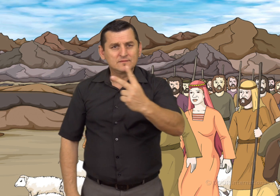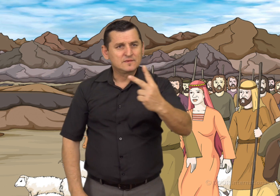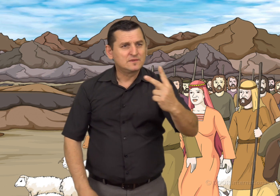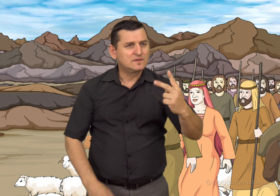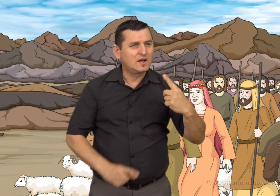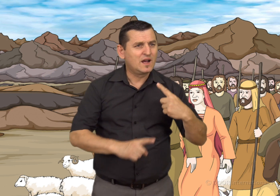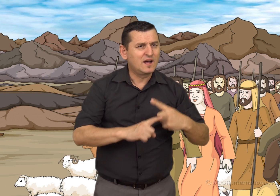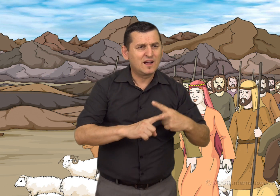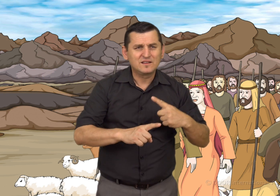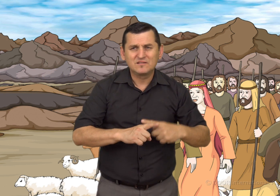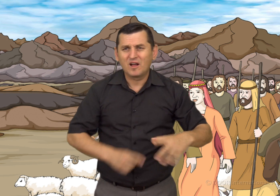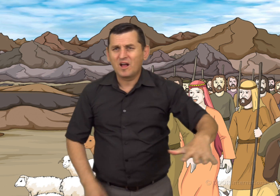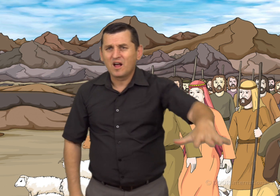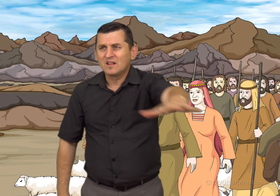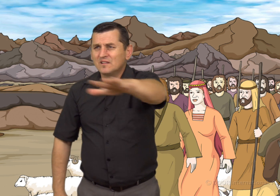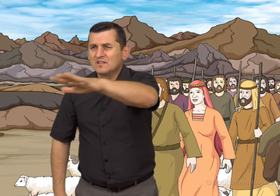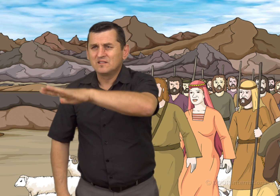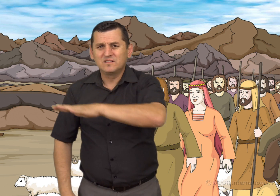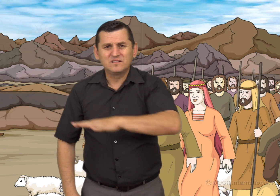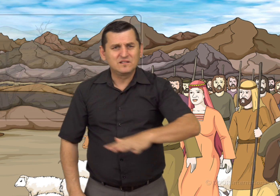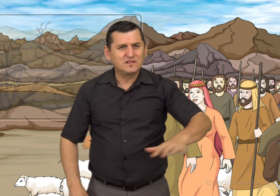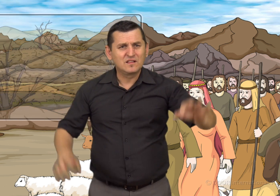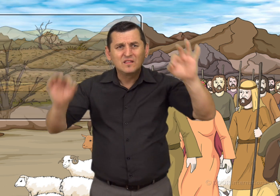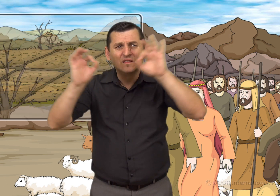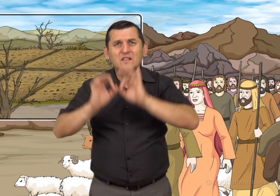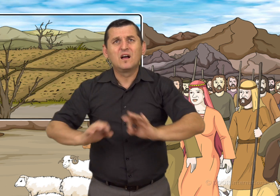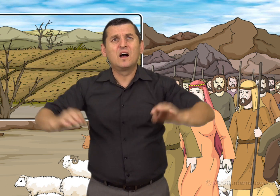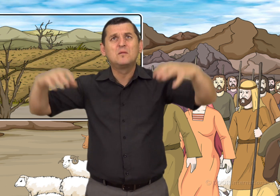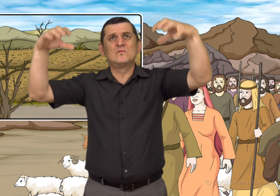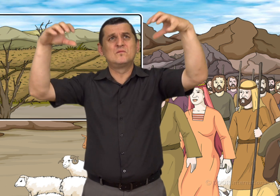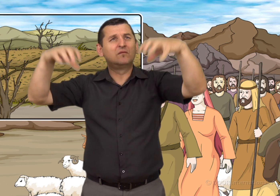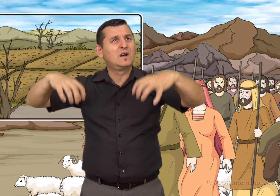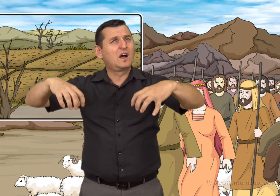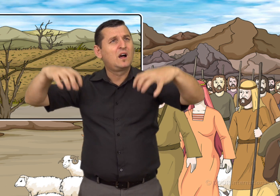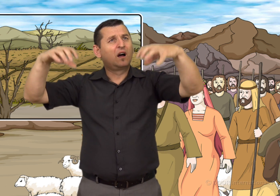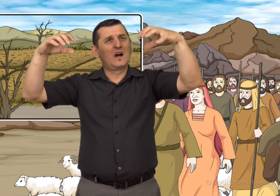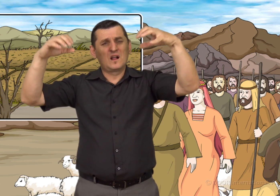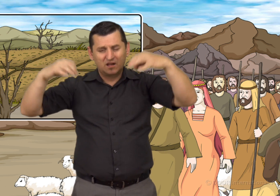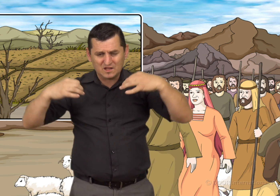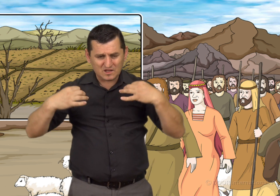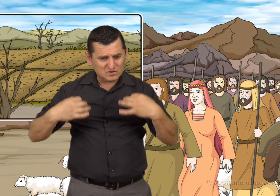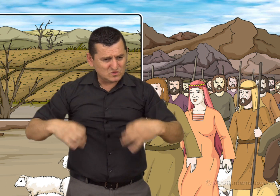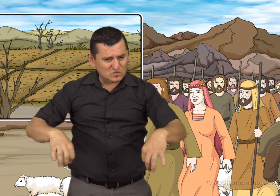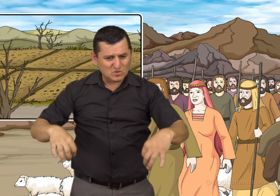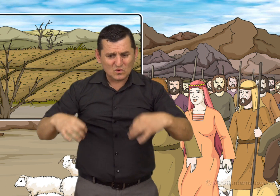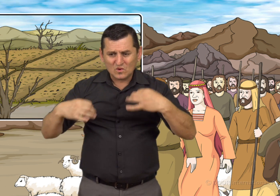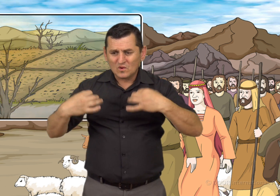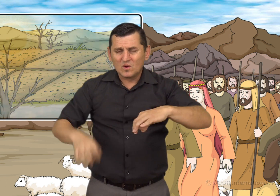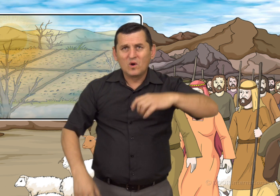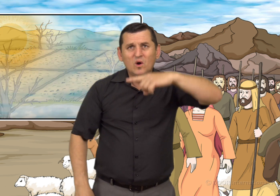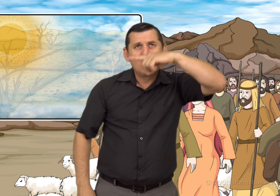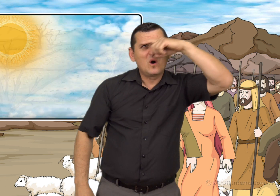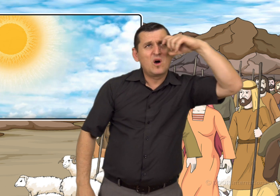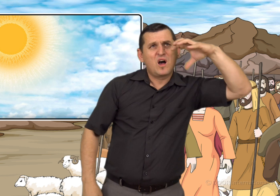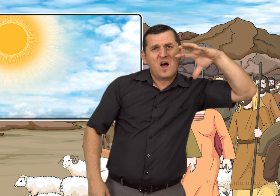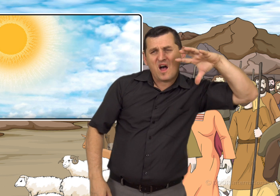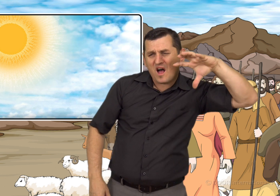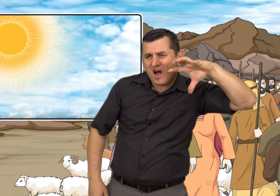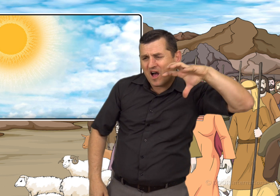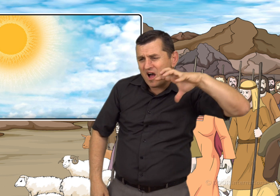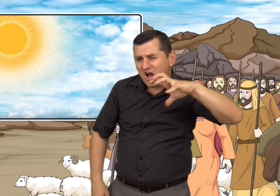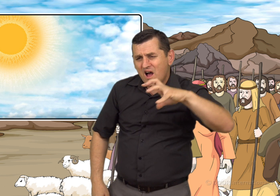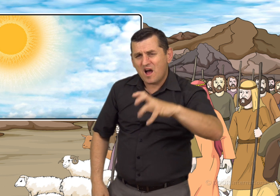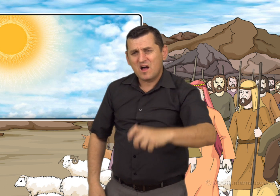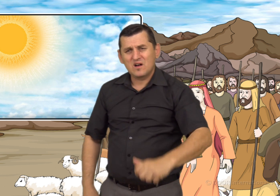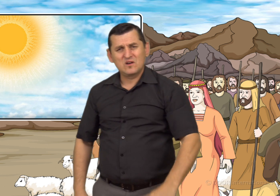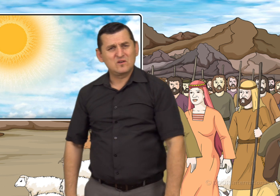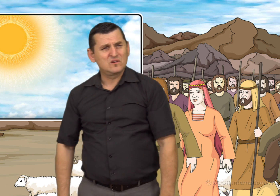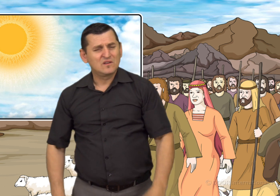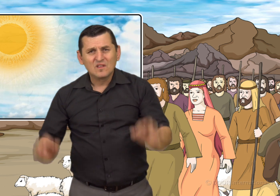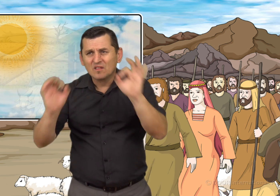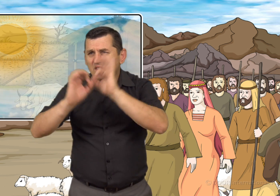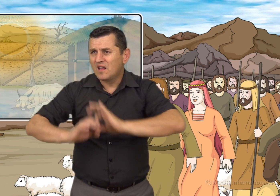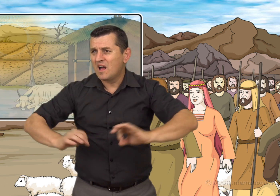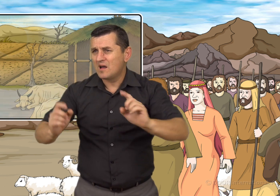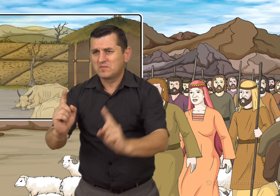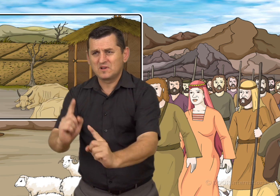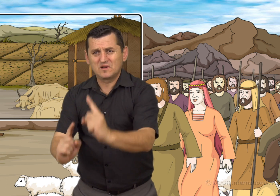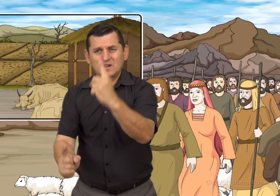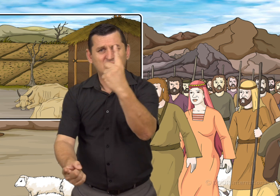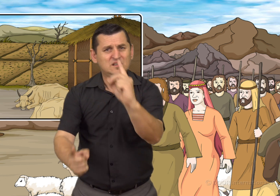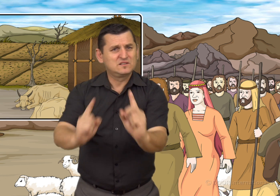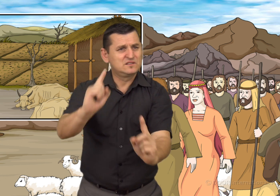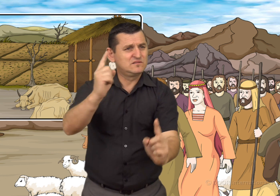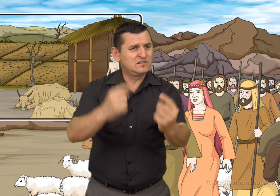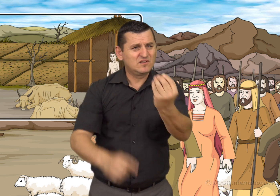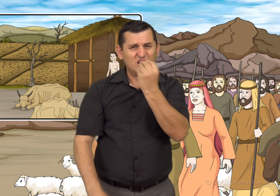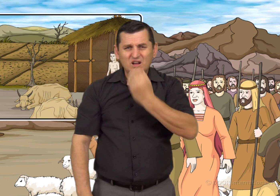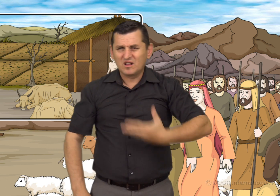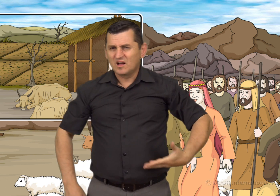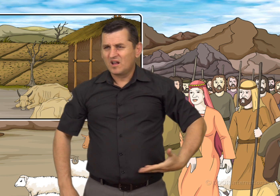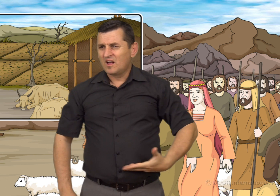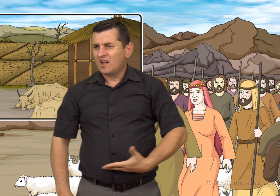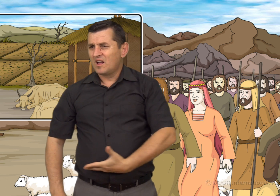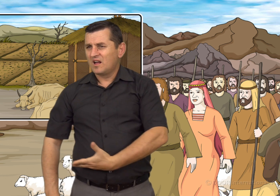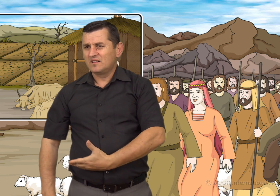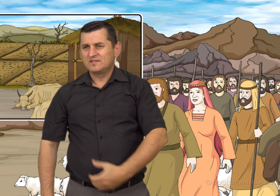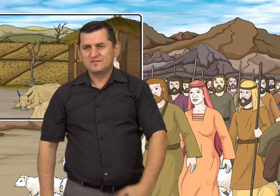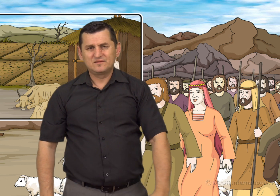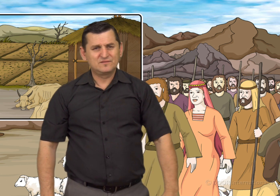Now there was a famine in the land.